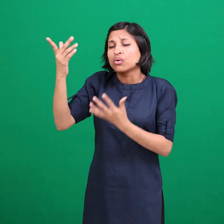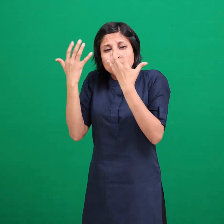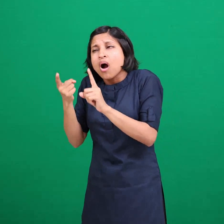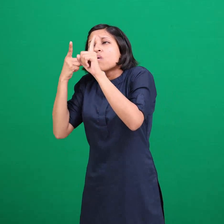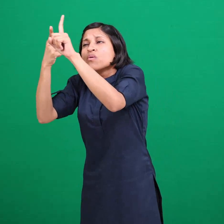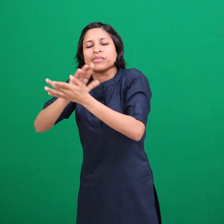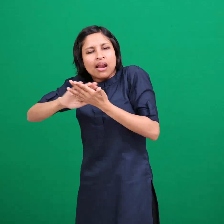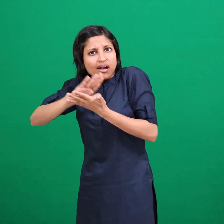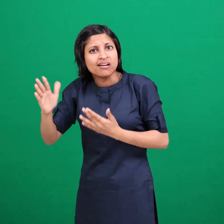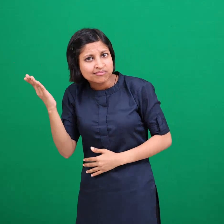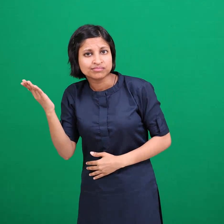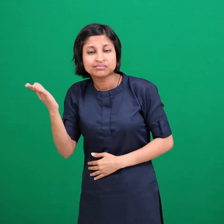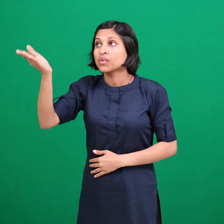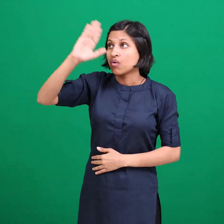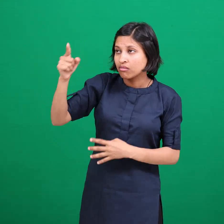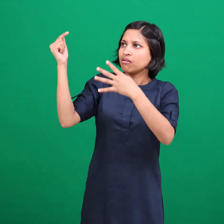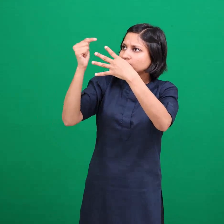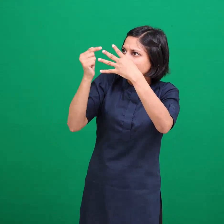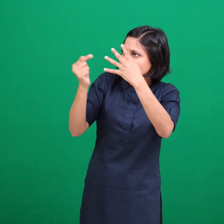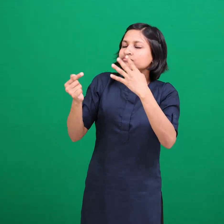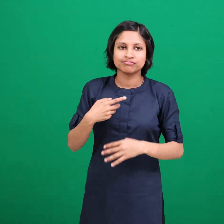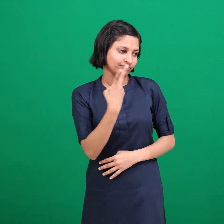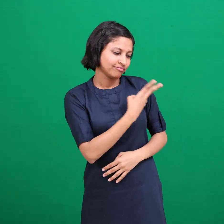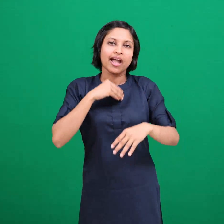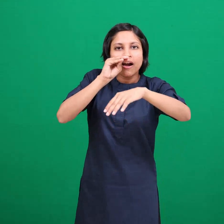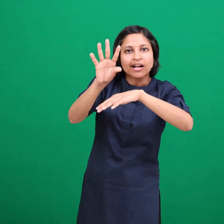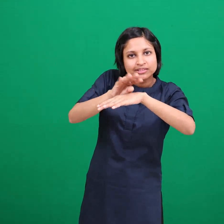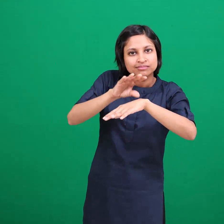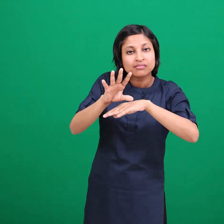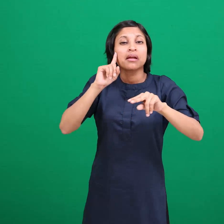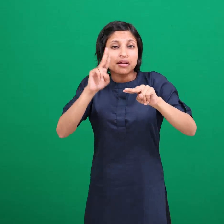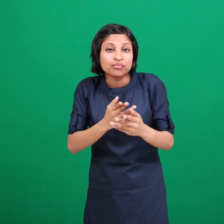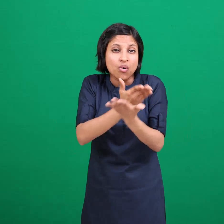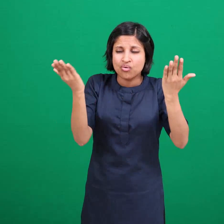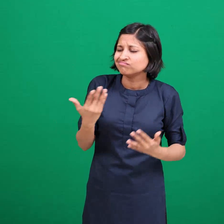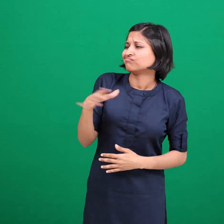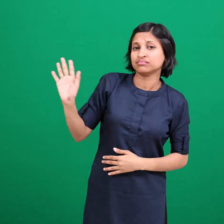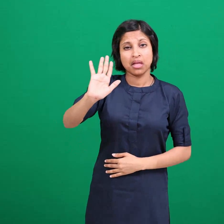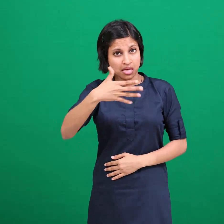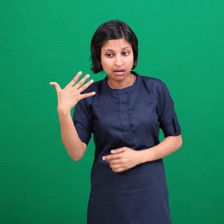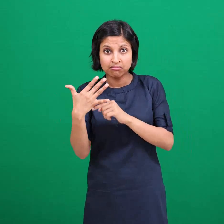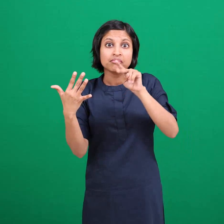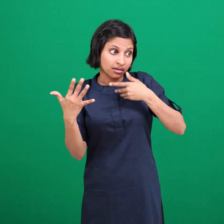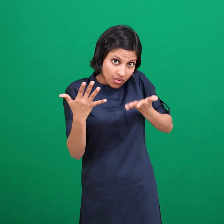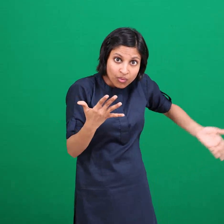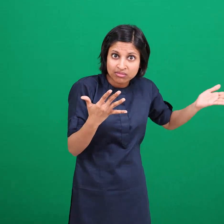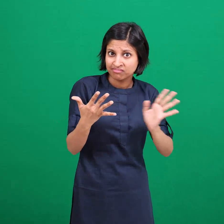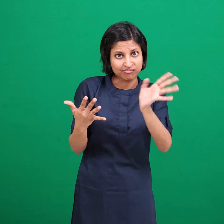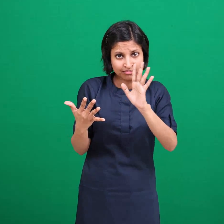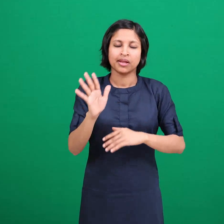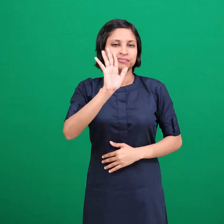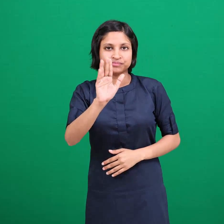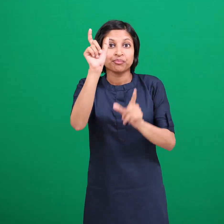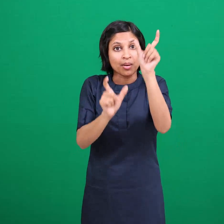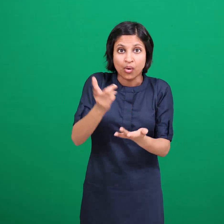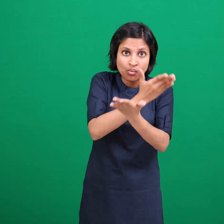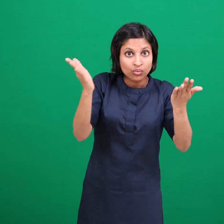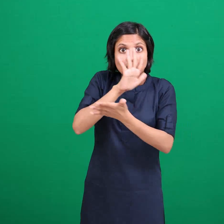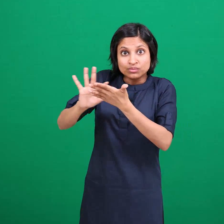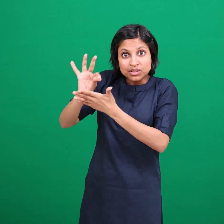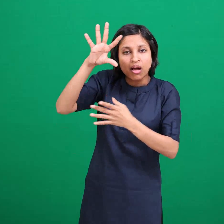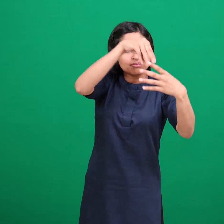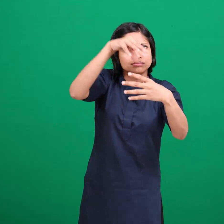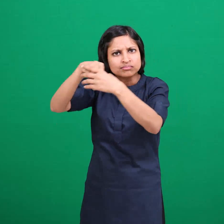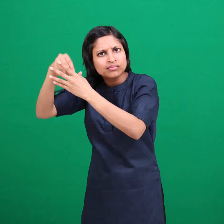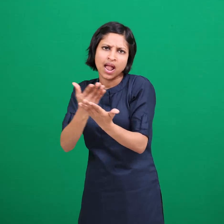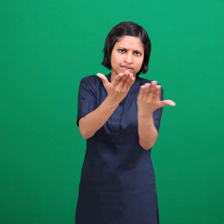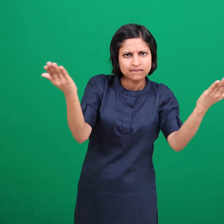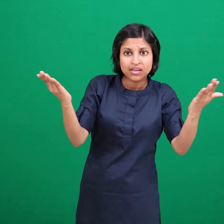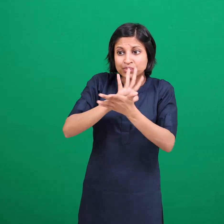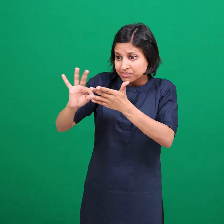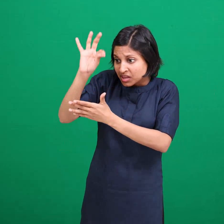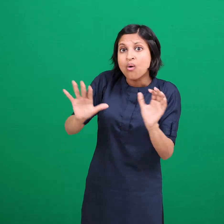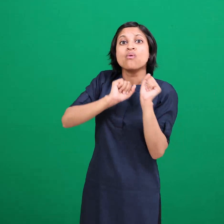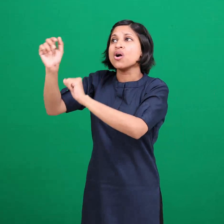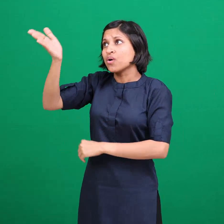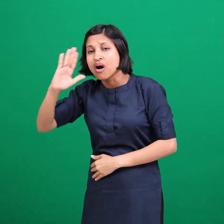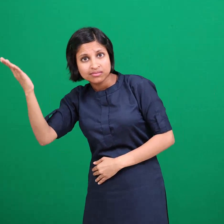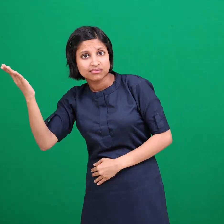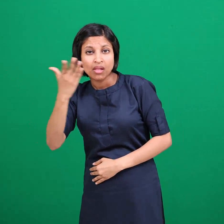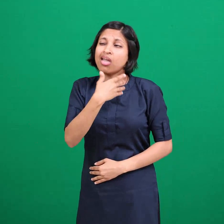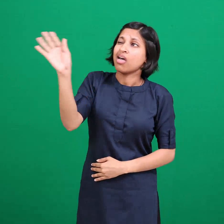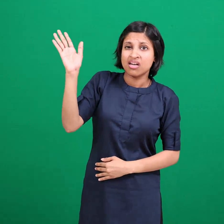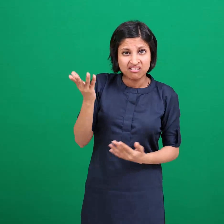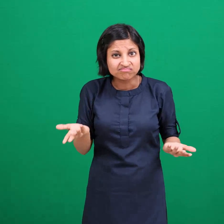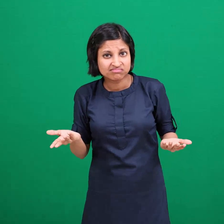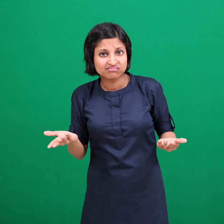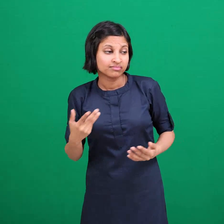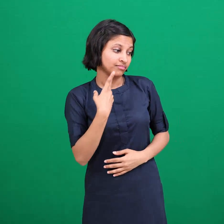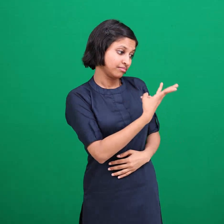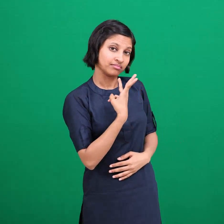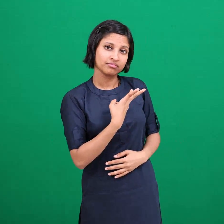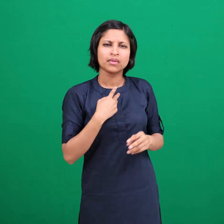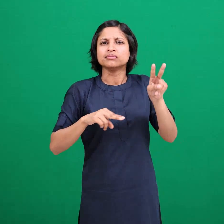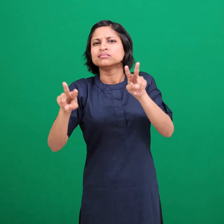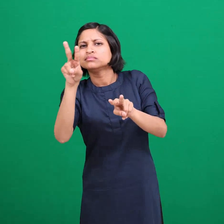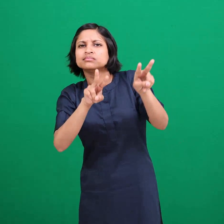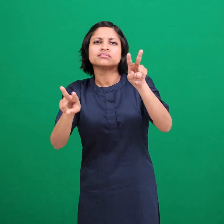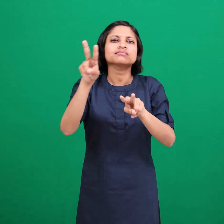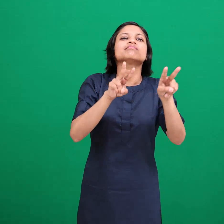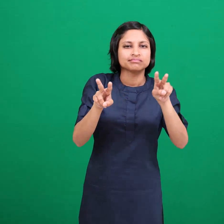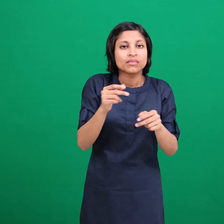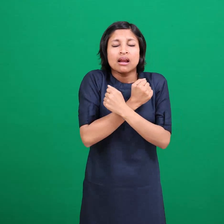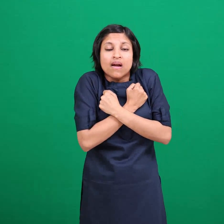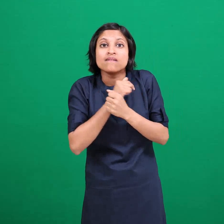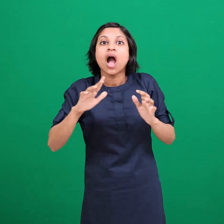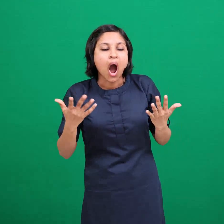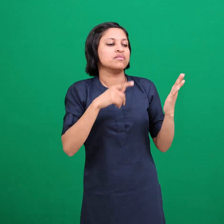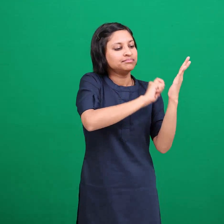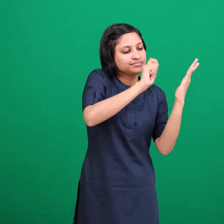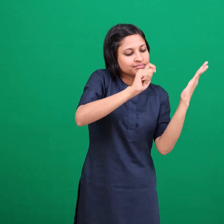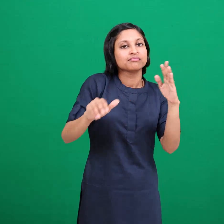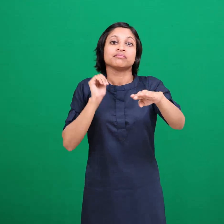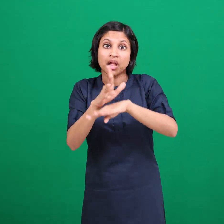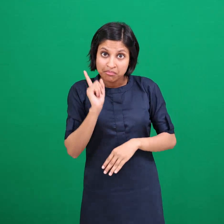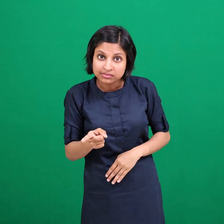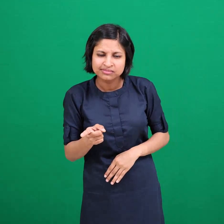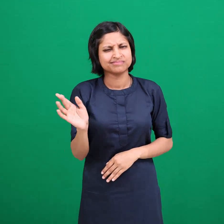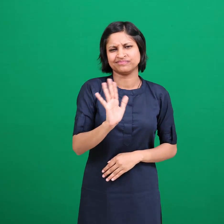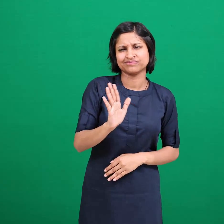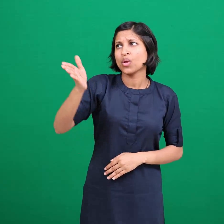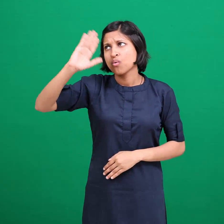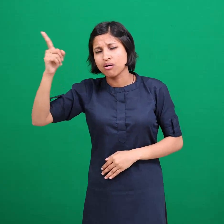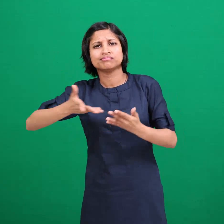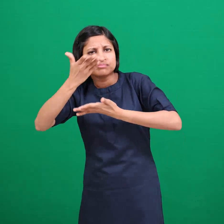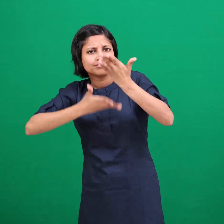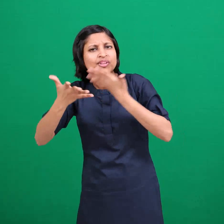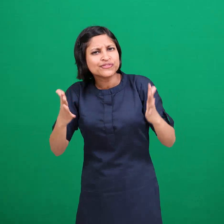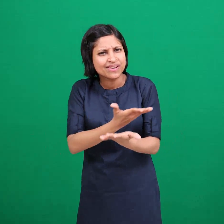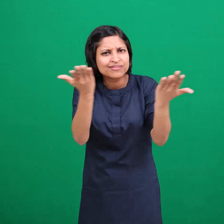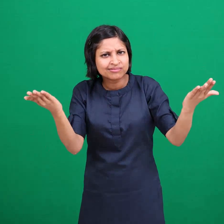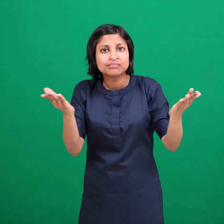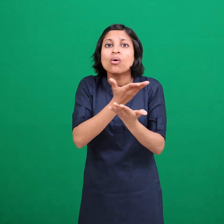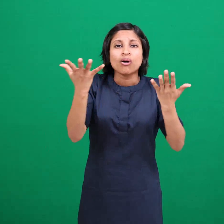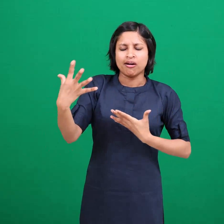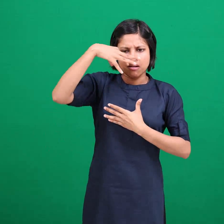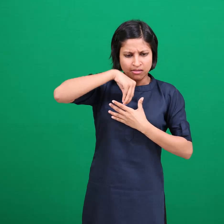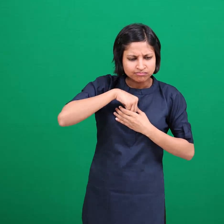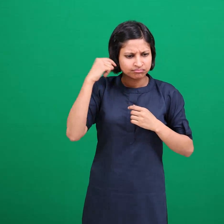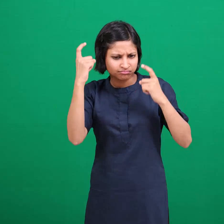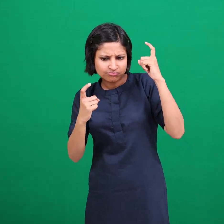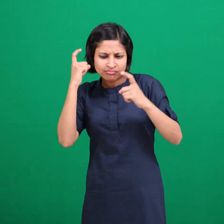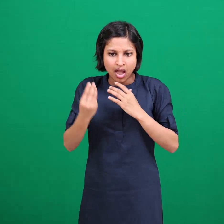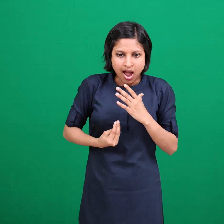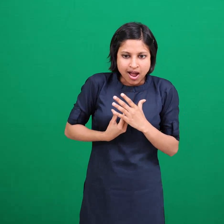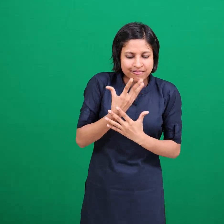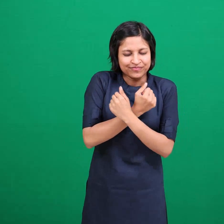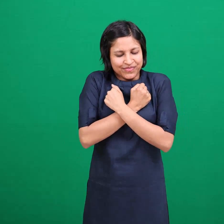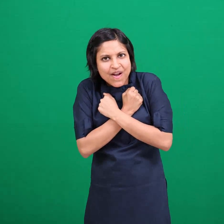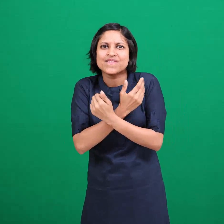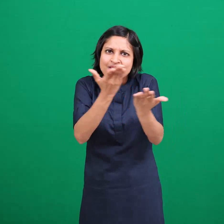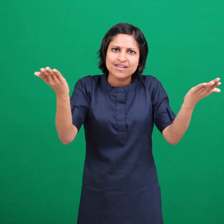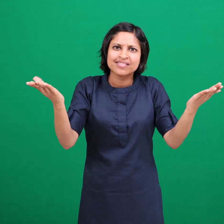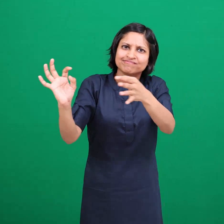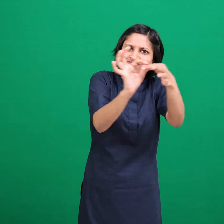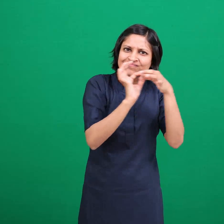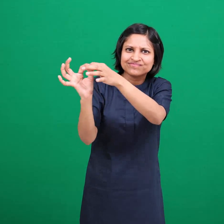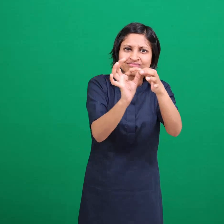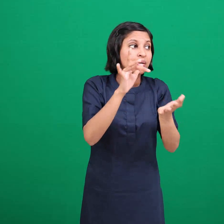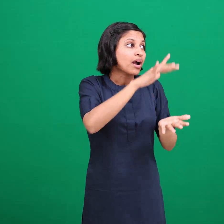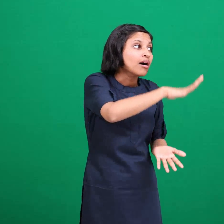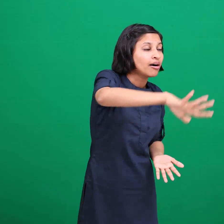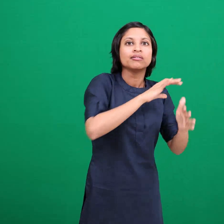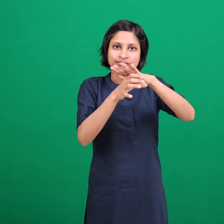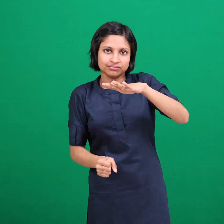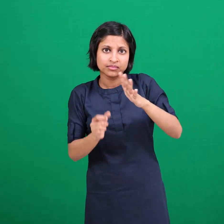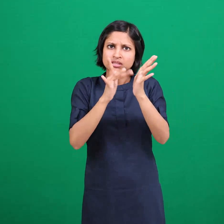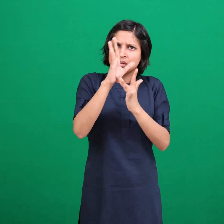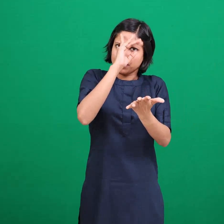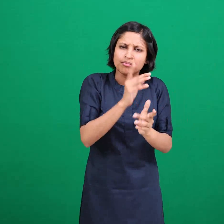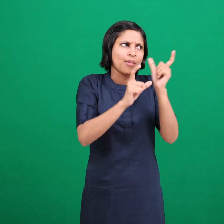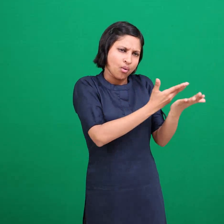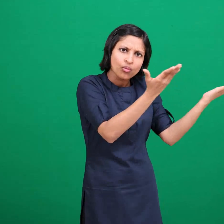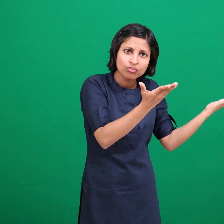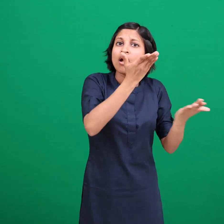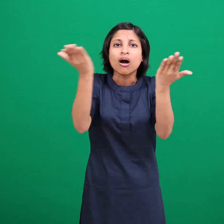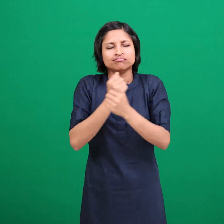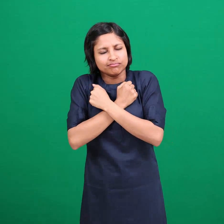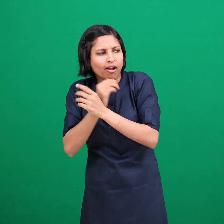Anyone, then, who rejects this command does not reject man but God, the very One who gives you His Holy Spirit. Now about brotherly love, you do not need anyone to write to you, because you yourselves have been taught by God to love one another.